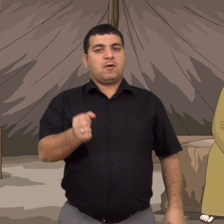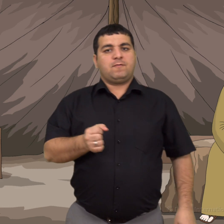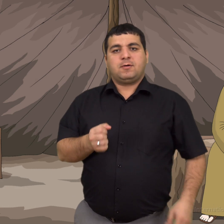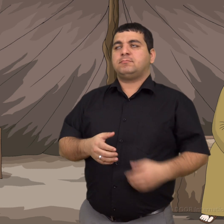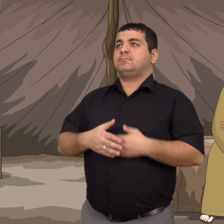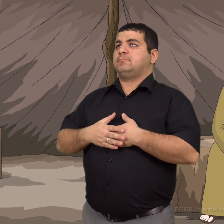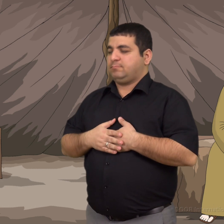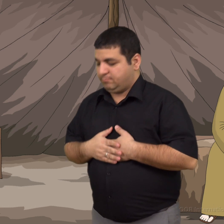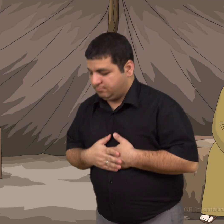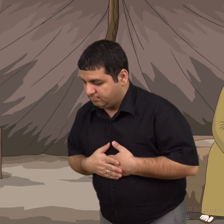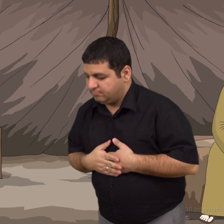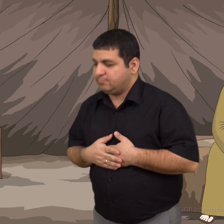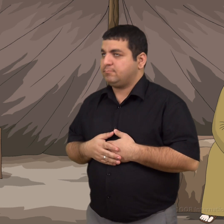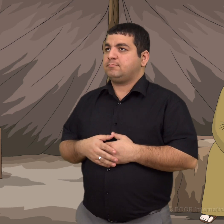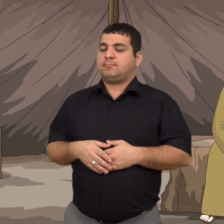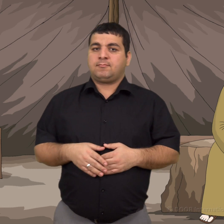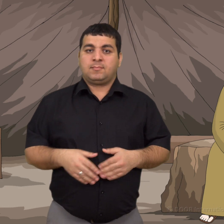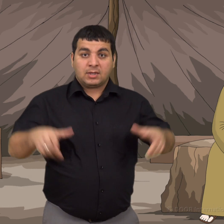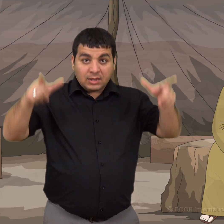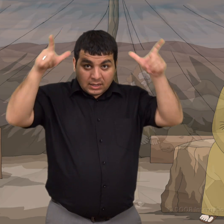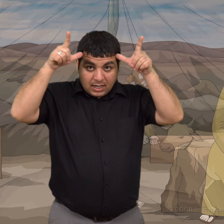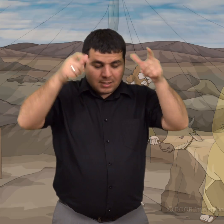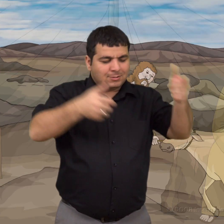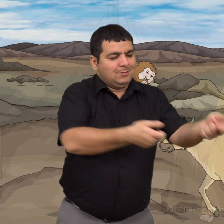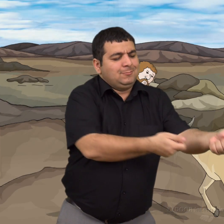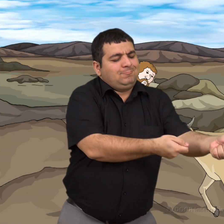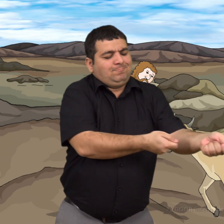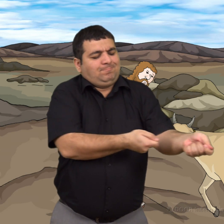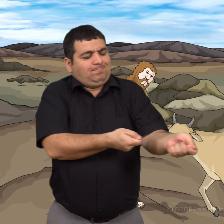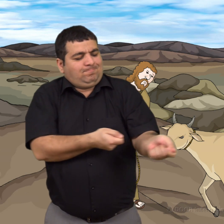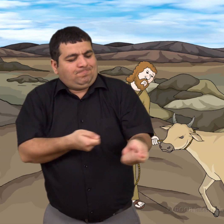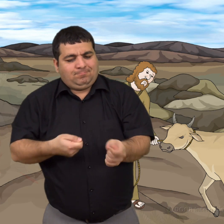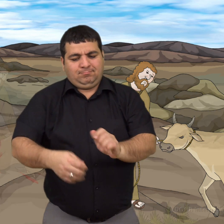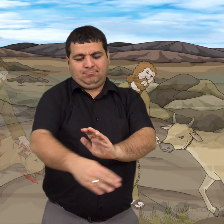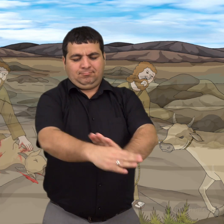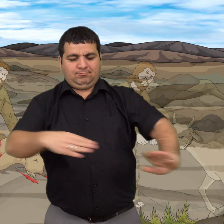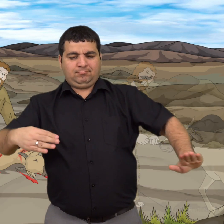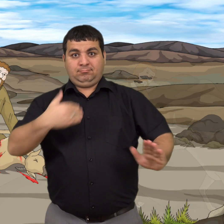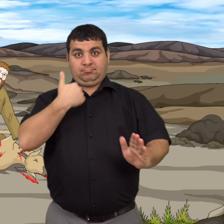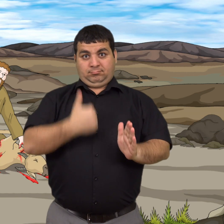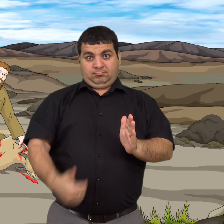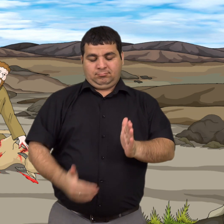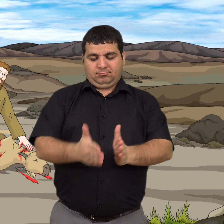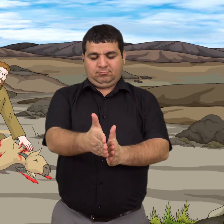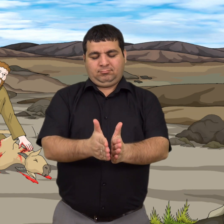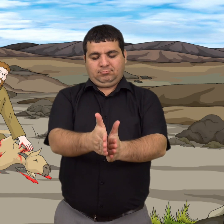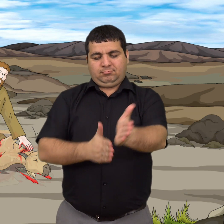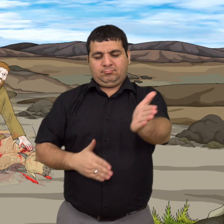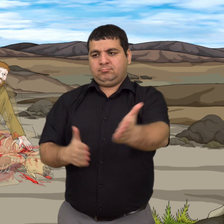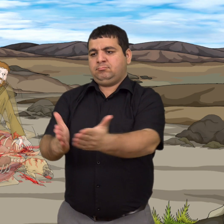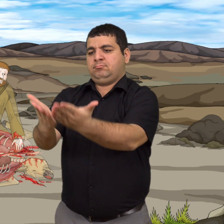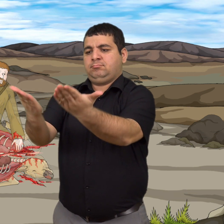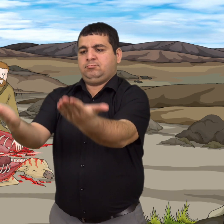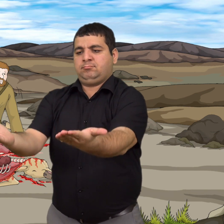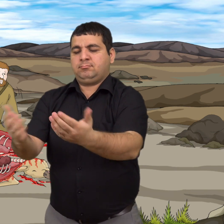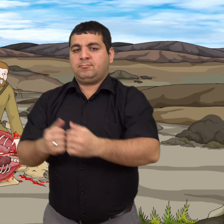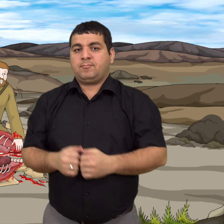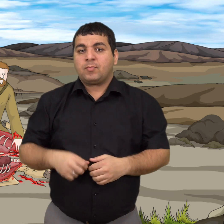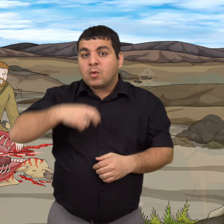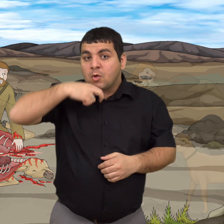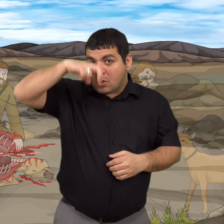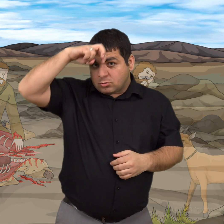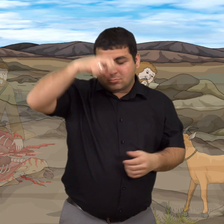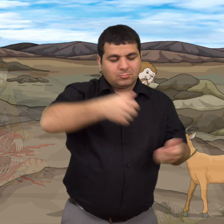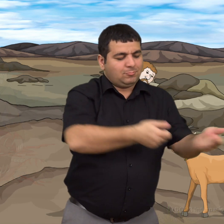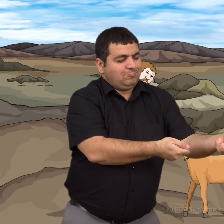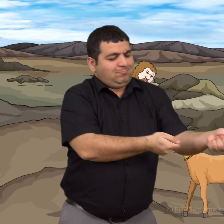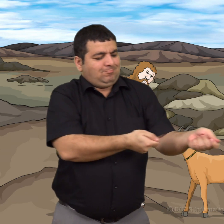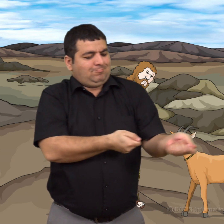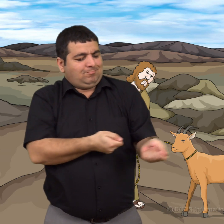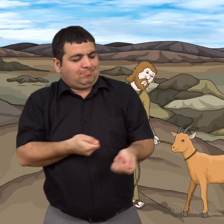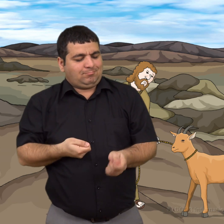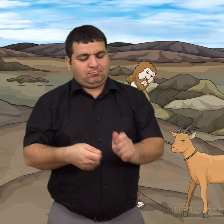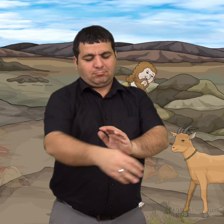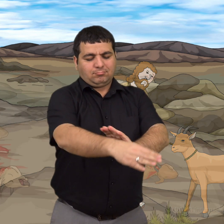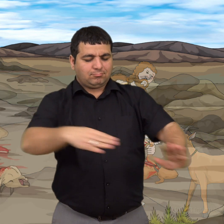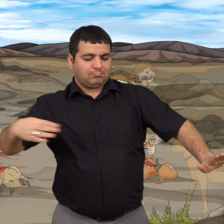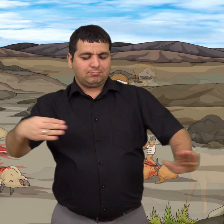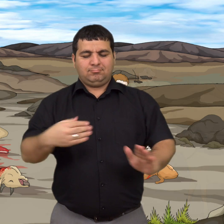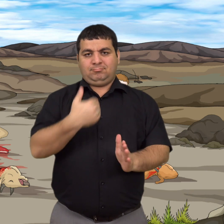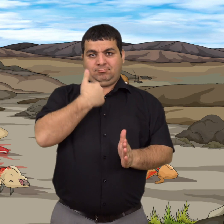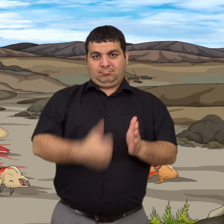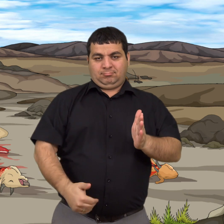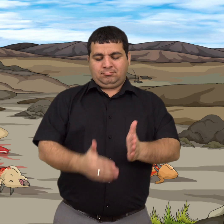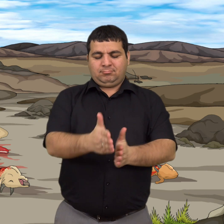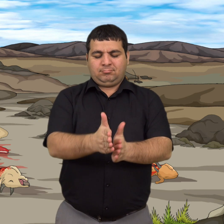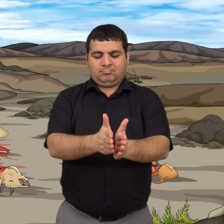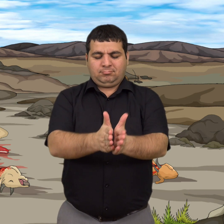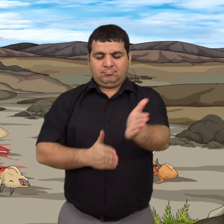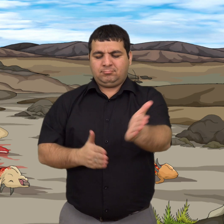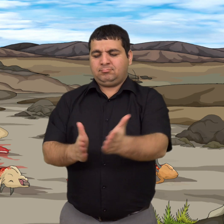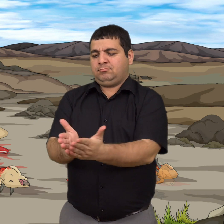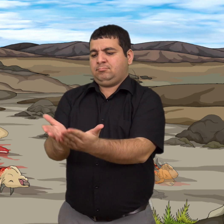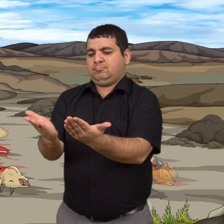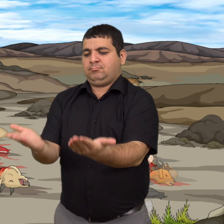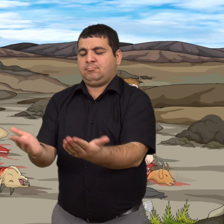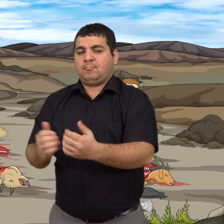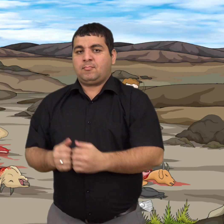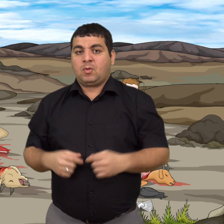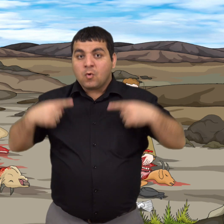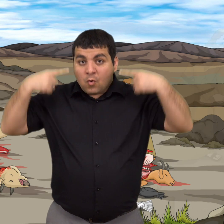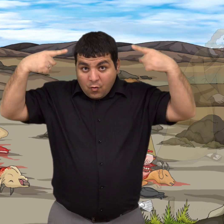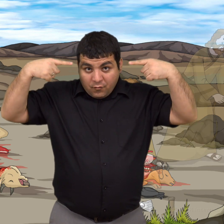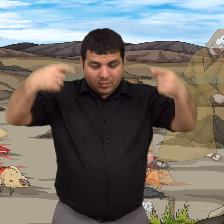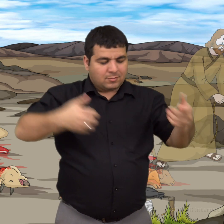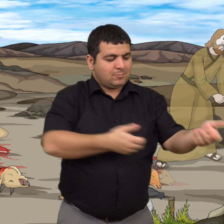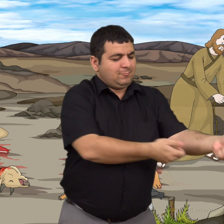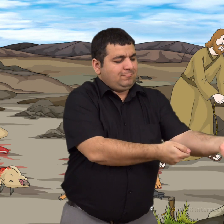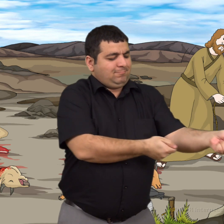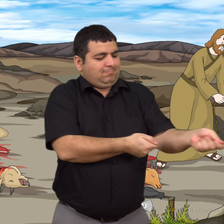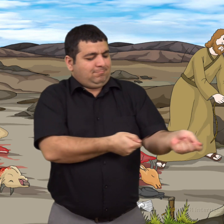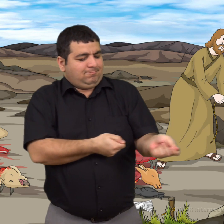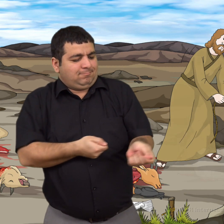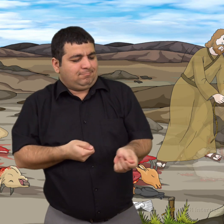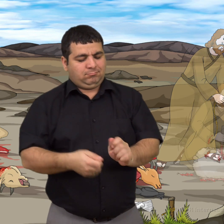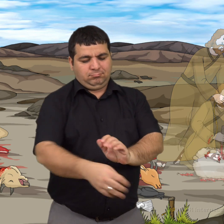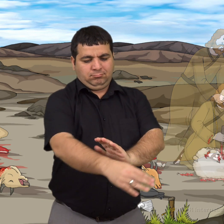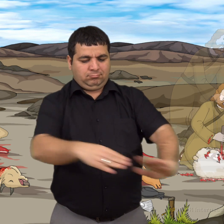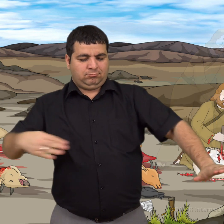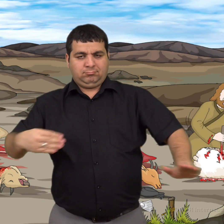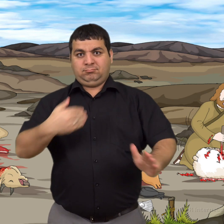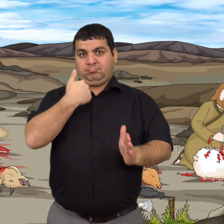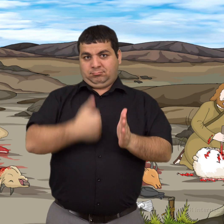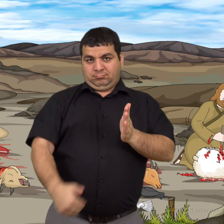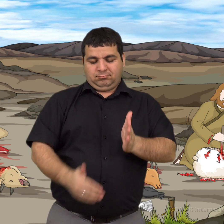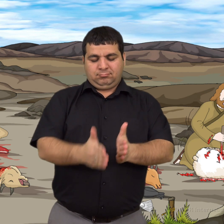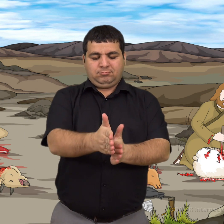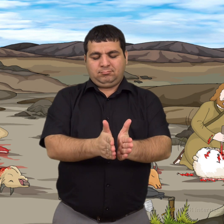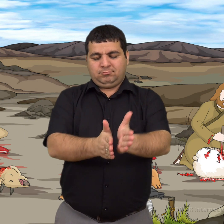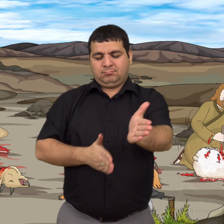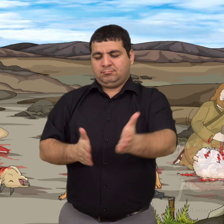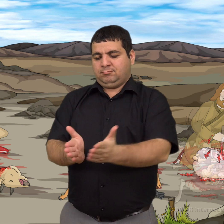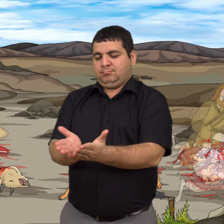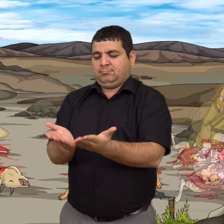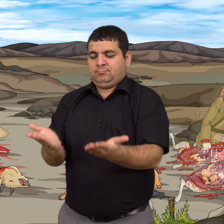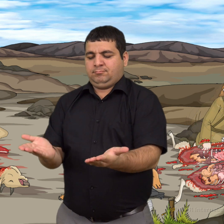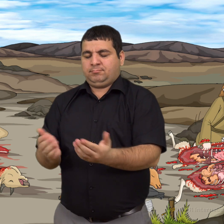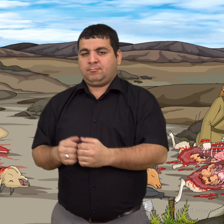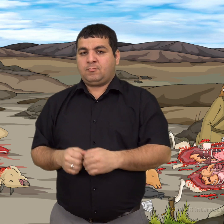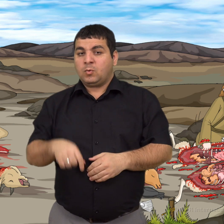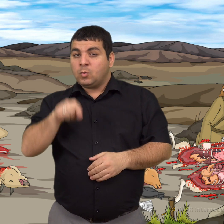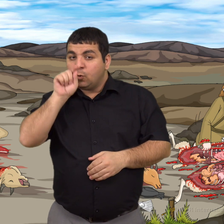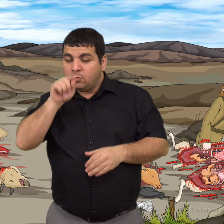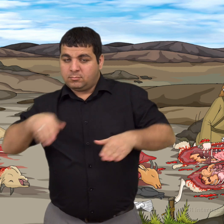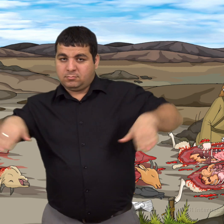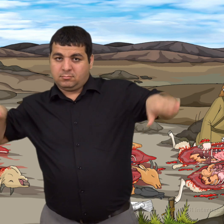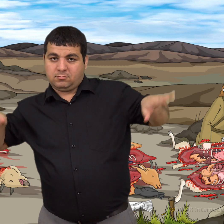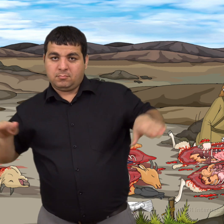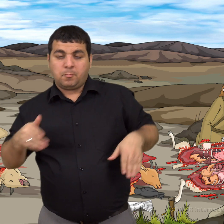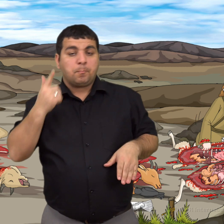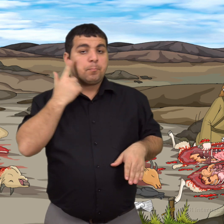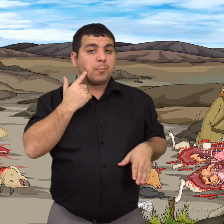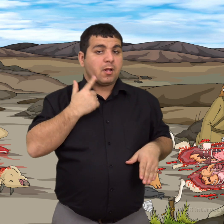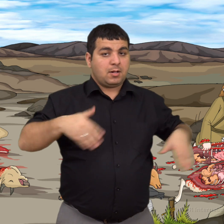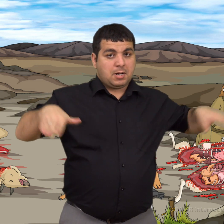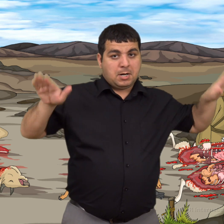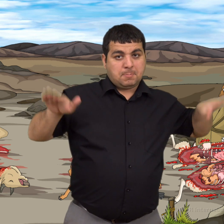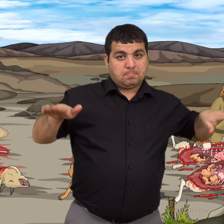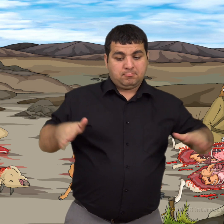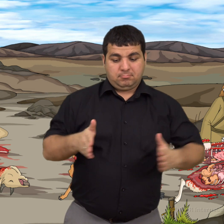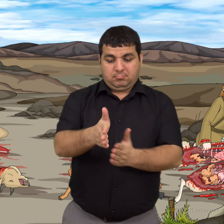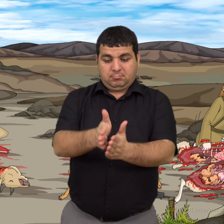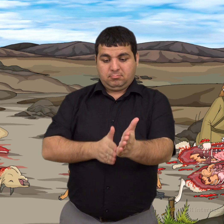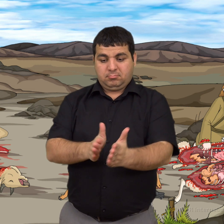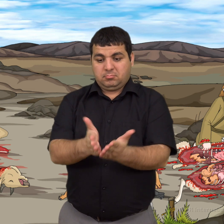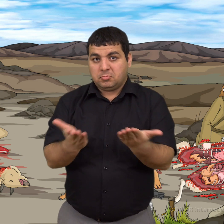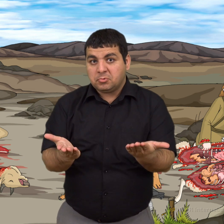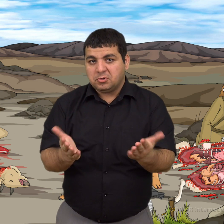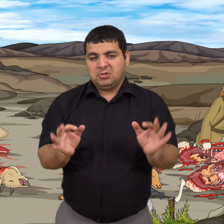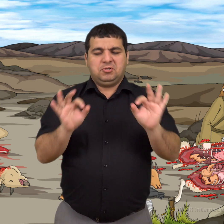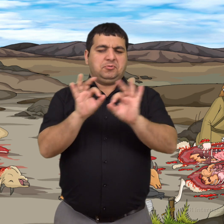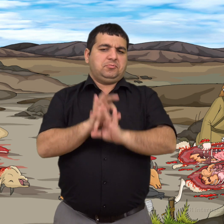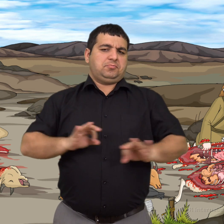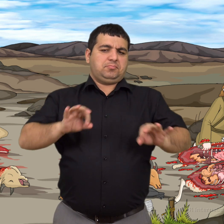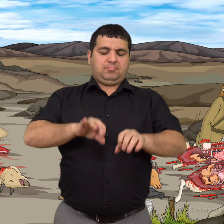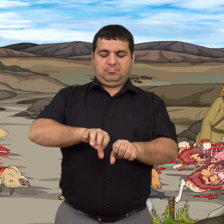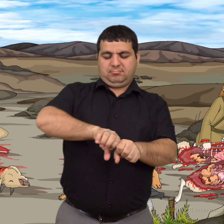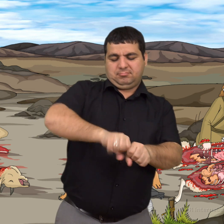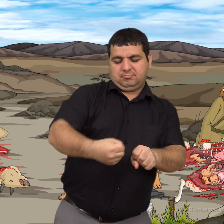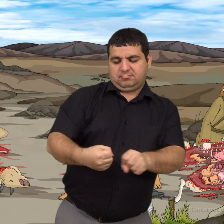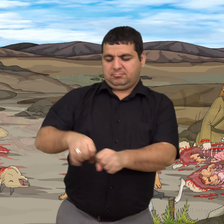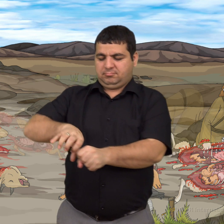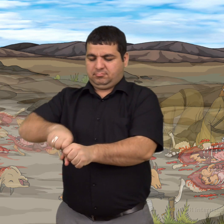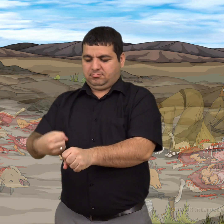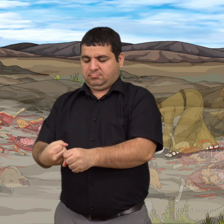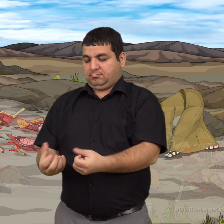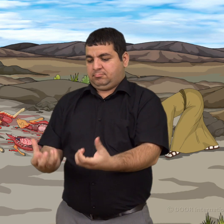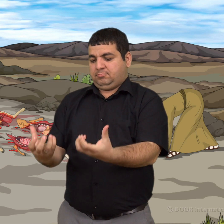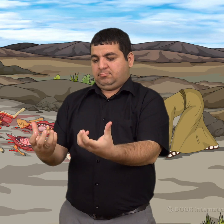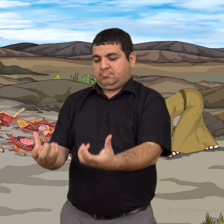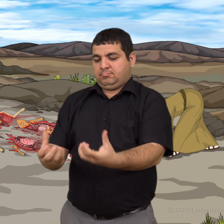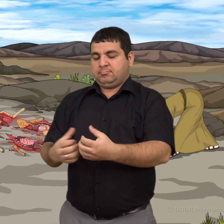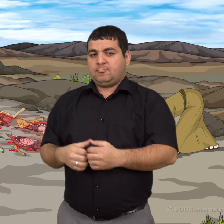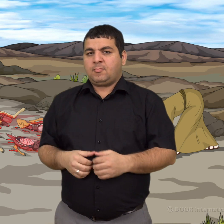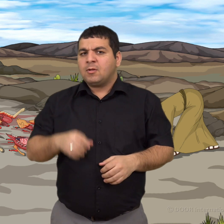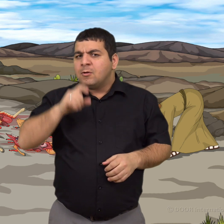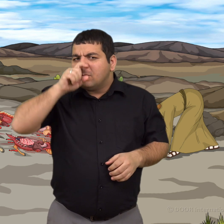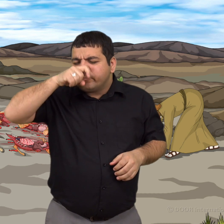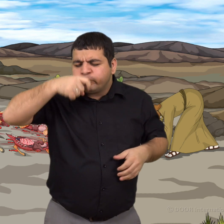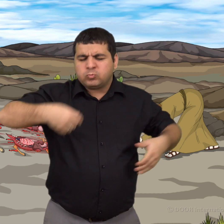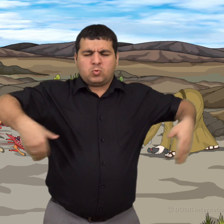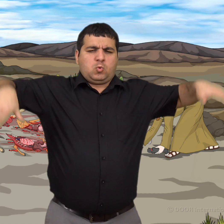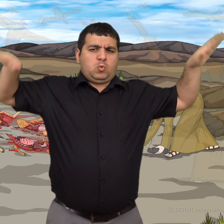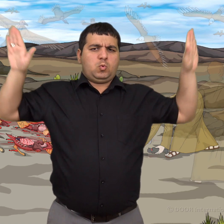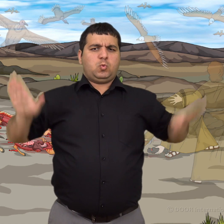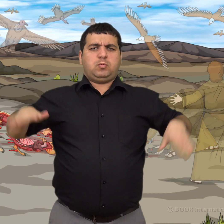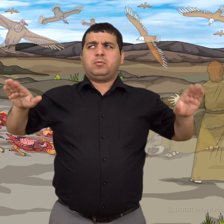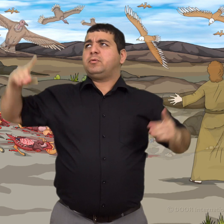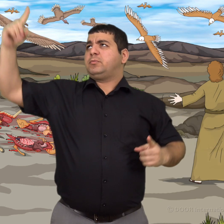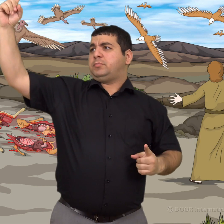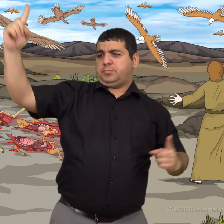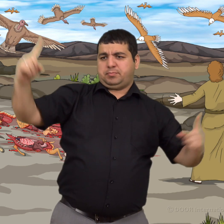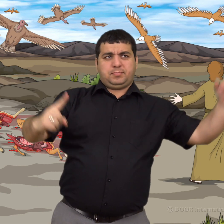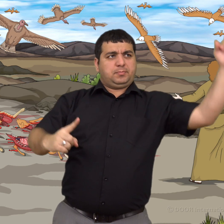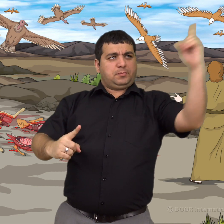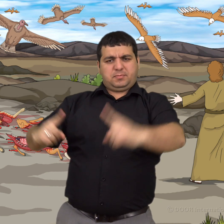So Abram brought all these to Him, split each of them down the middle, and laid the halves opposite each other. The birds, however, he did not cut in half.